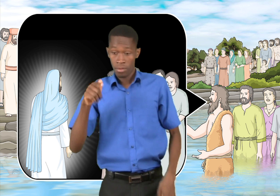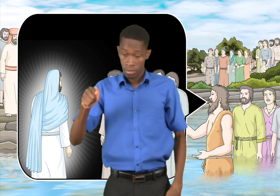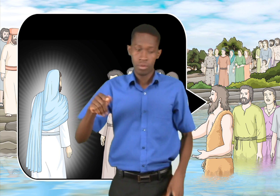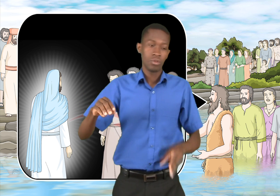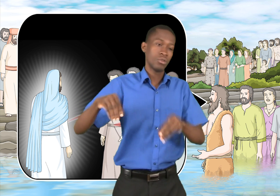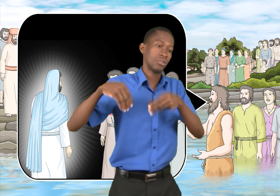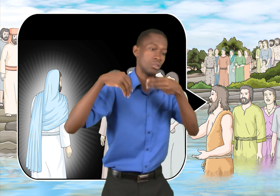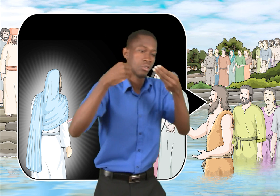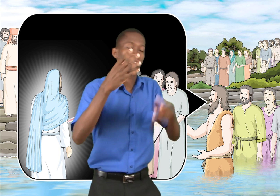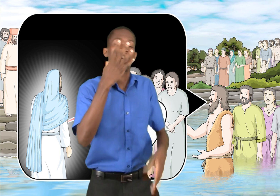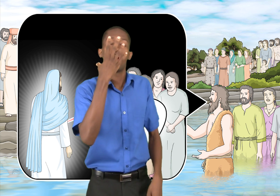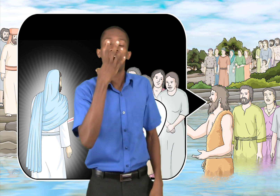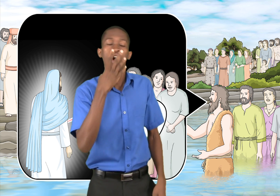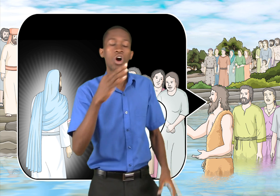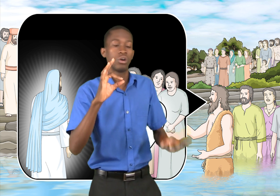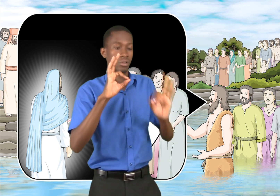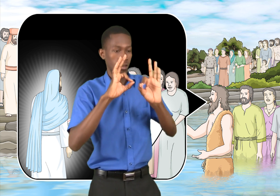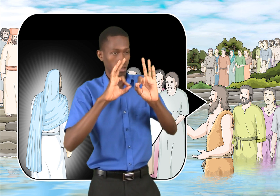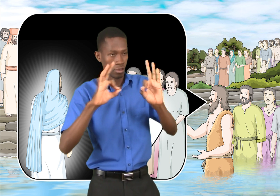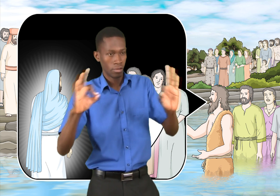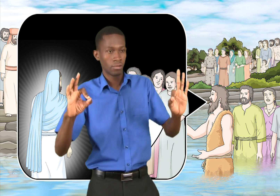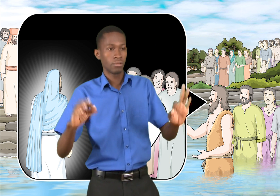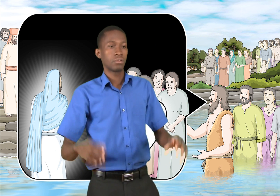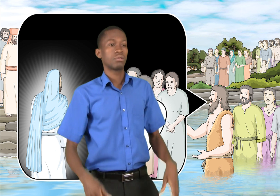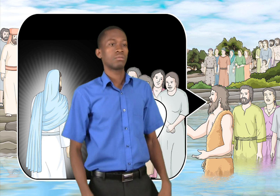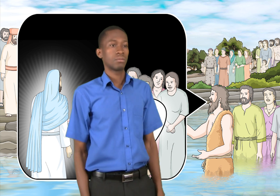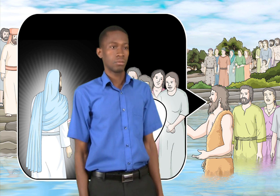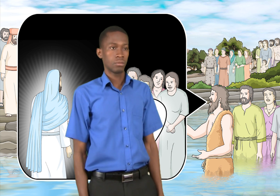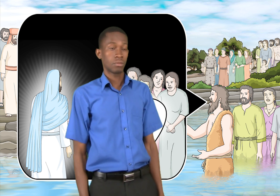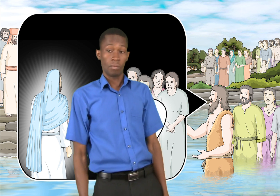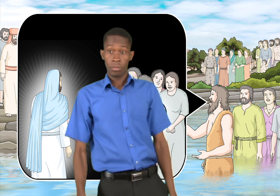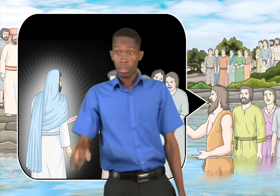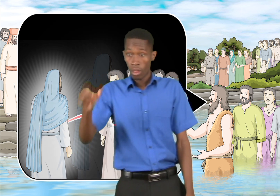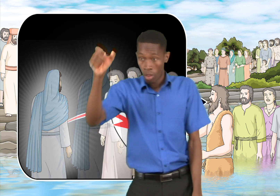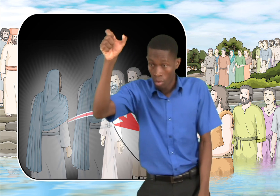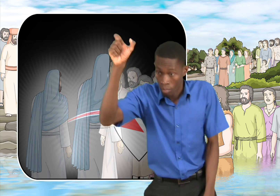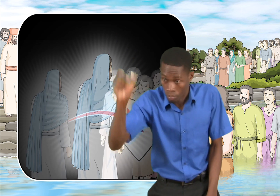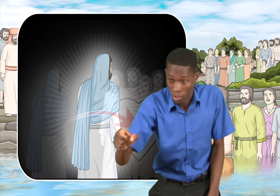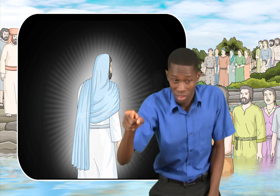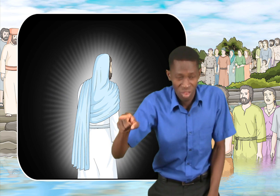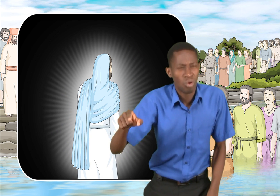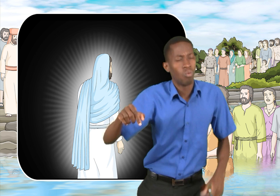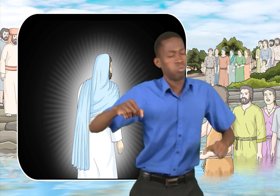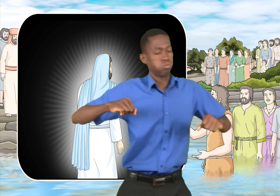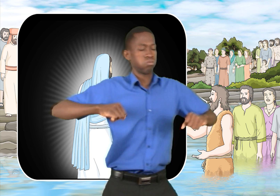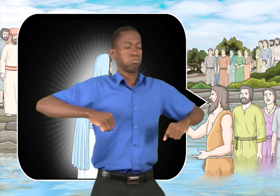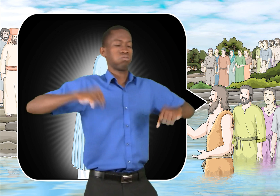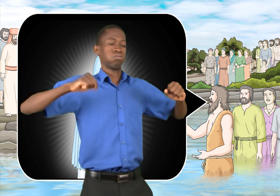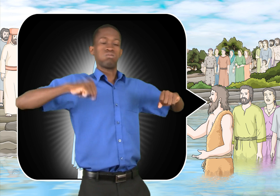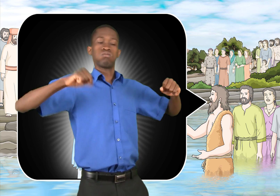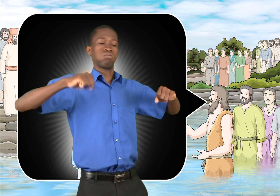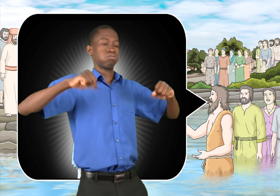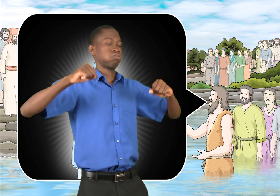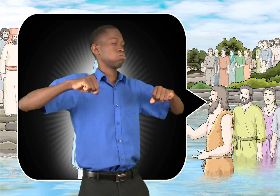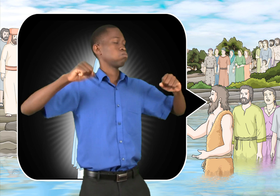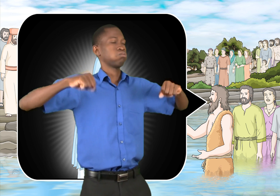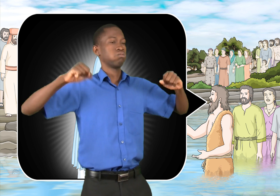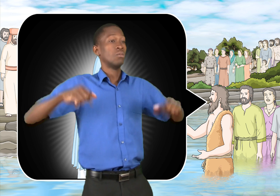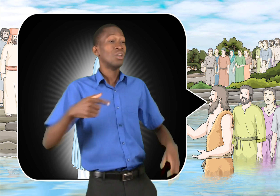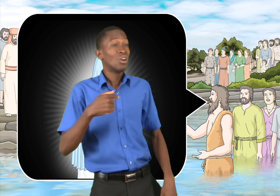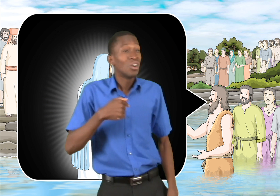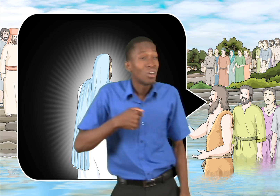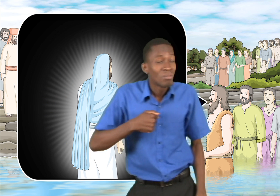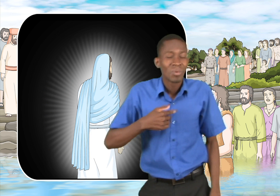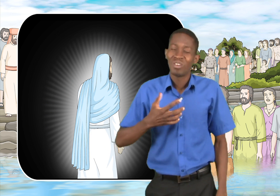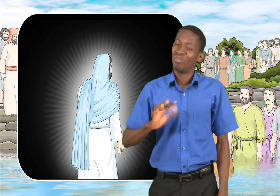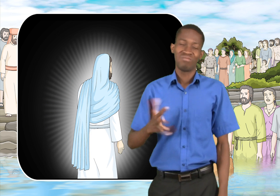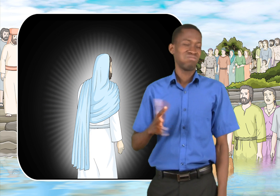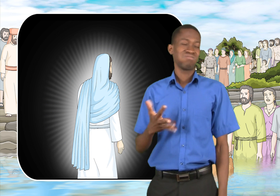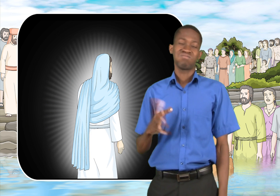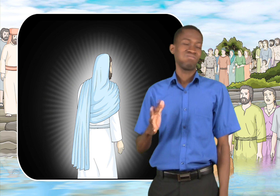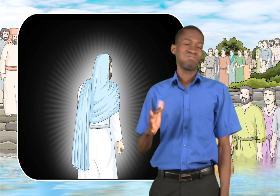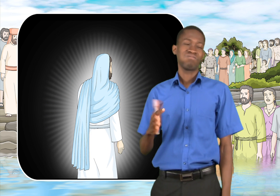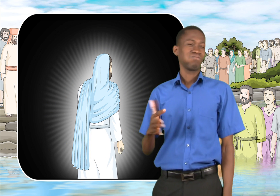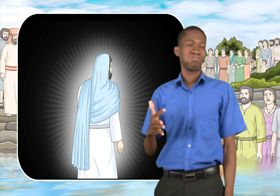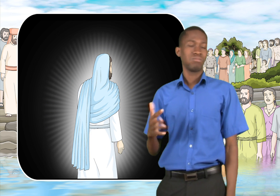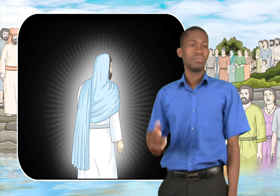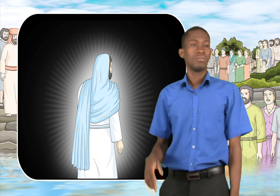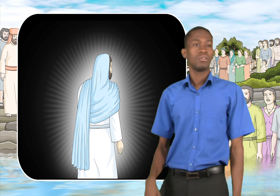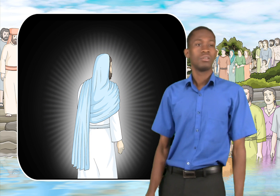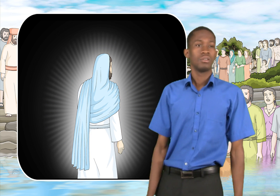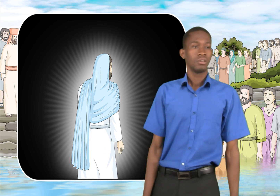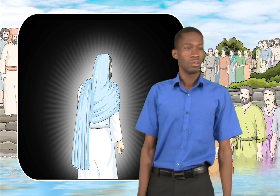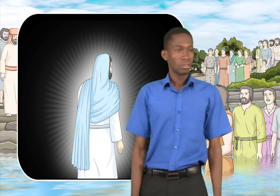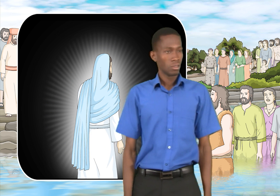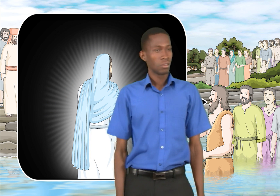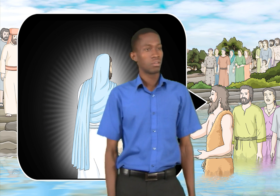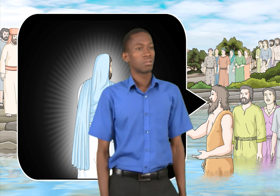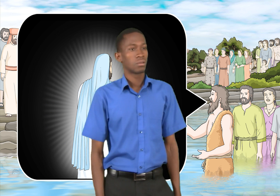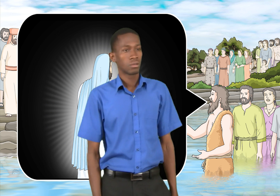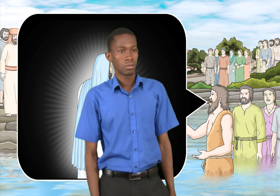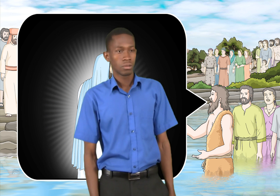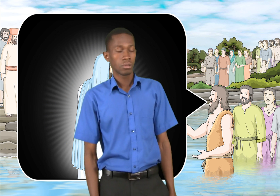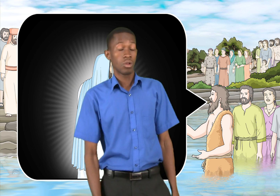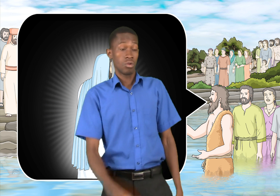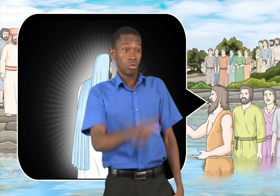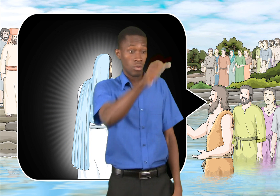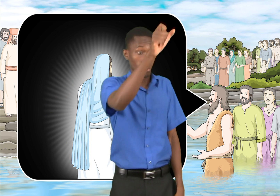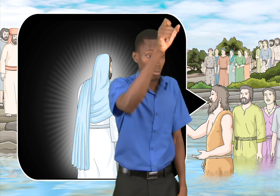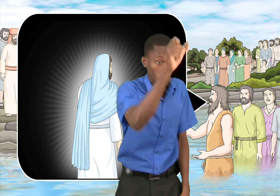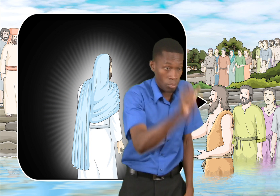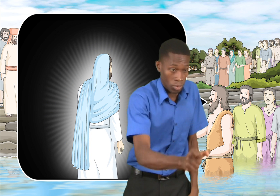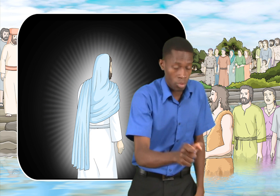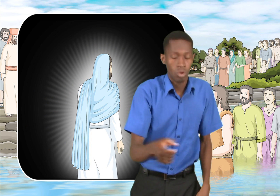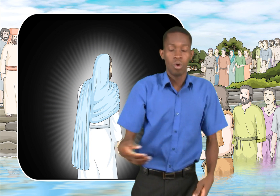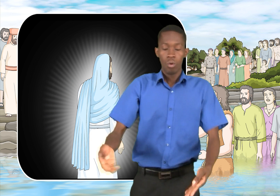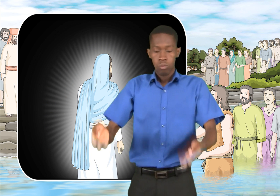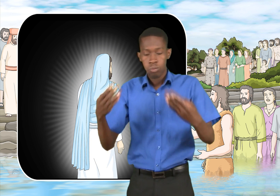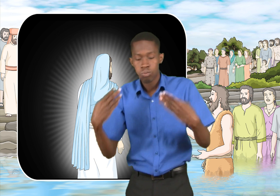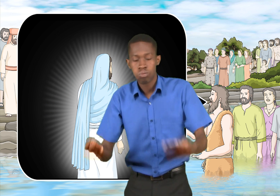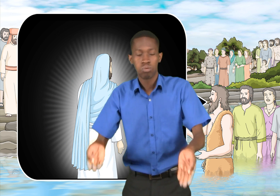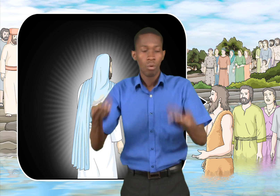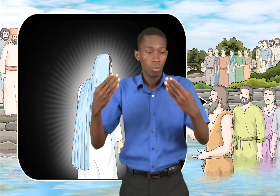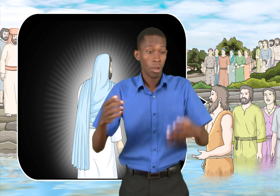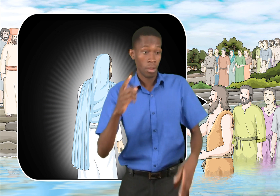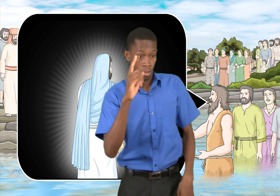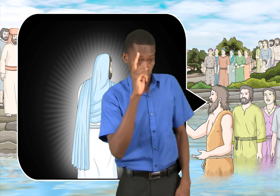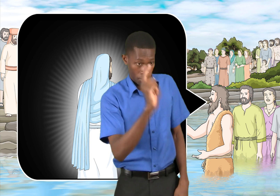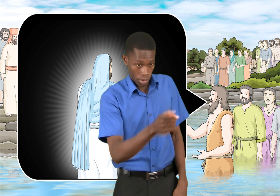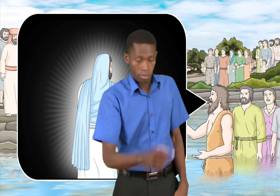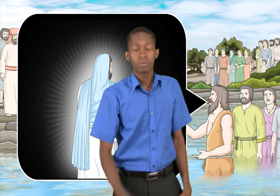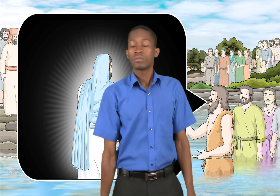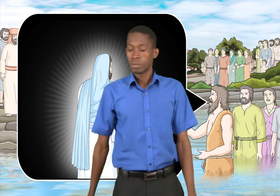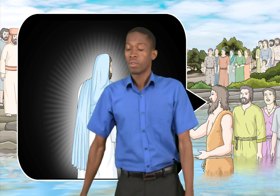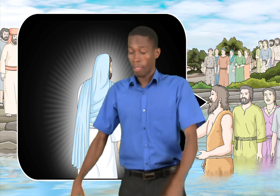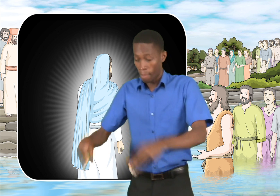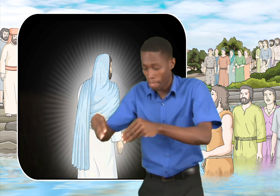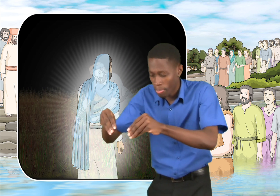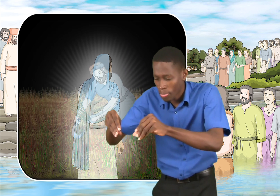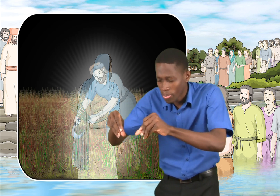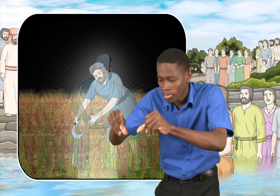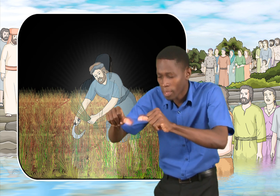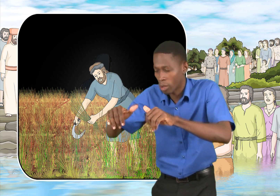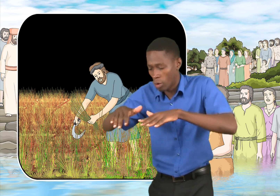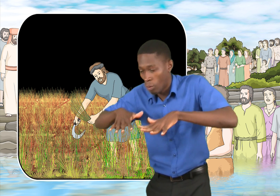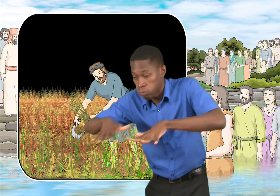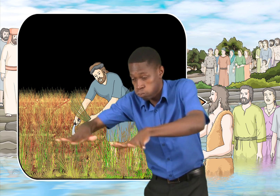He will baptize you with the Holy Spirit and with fire.